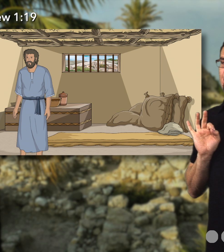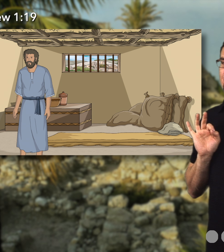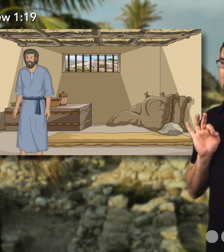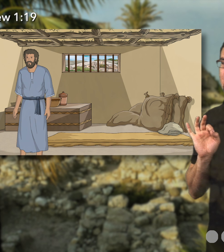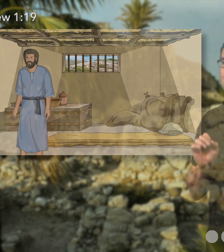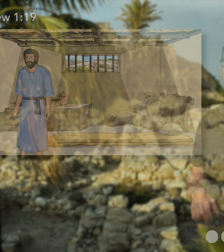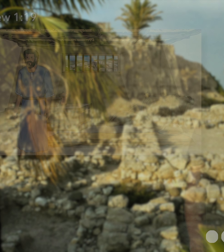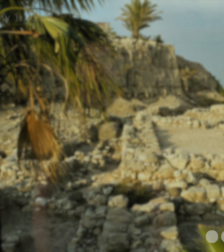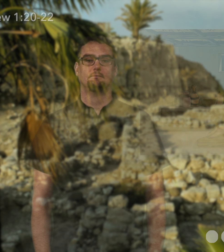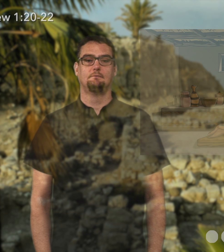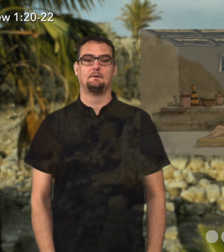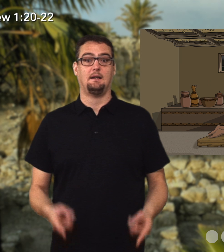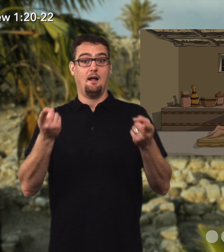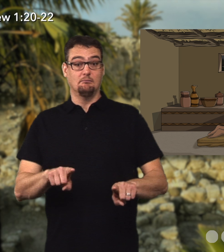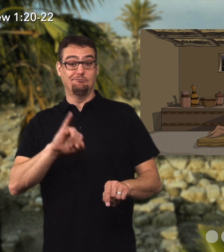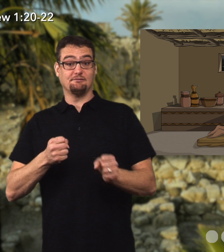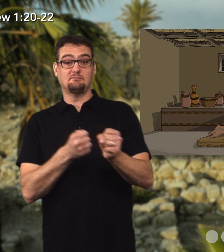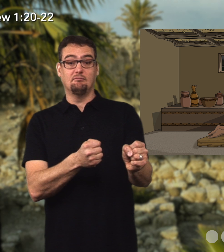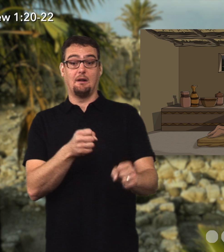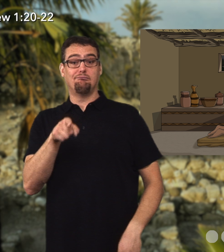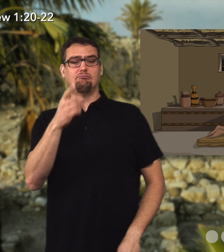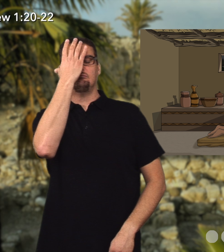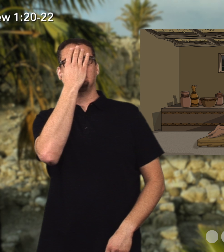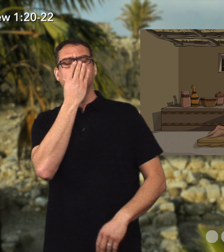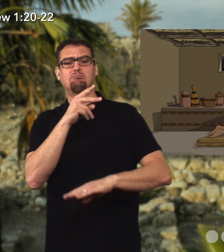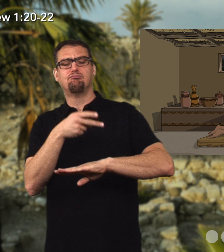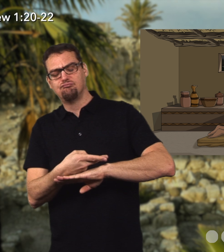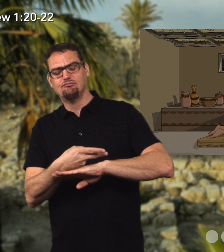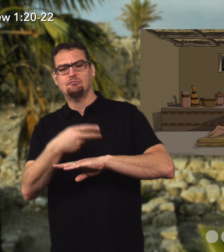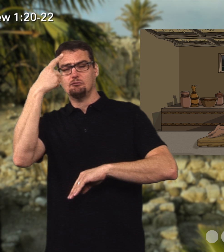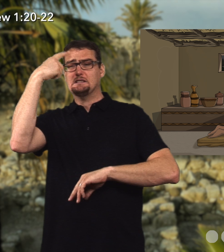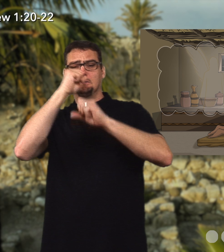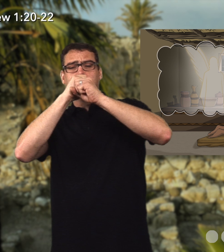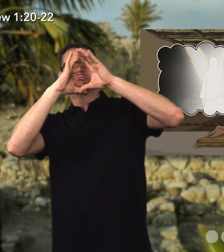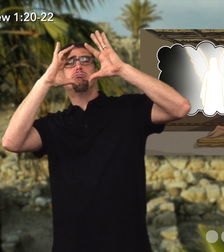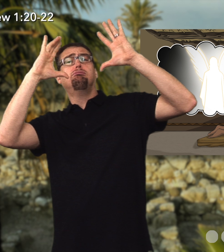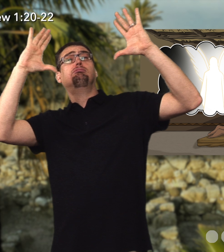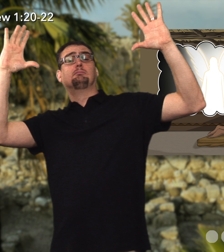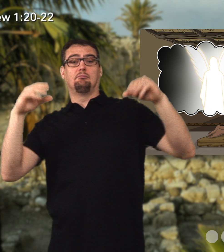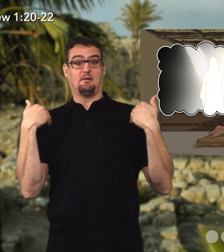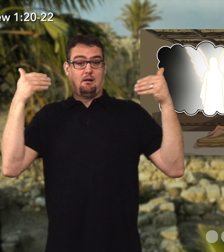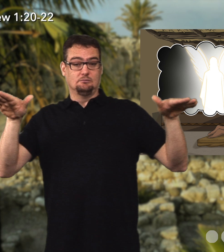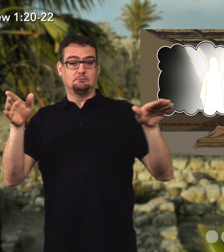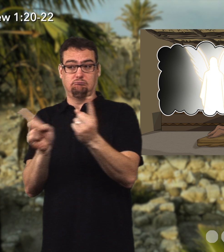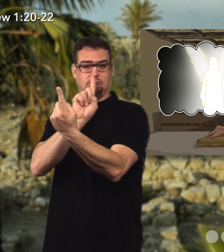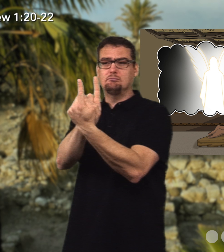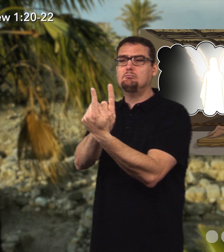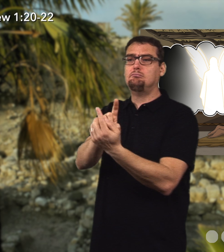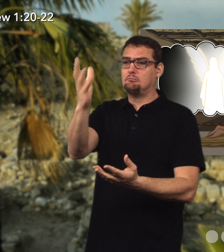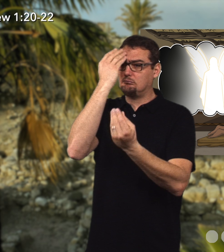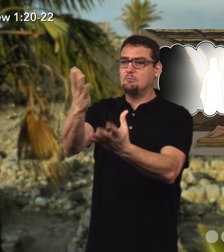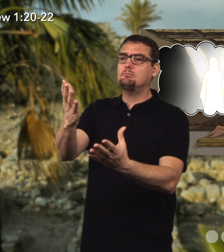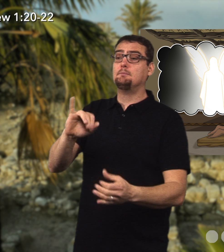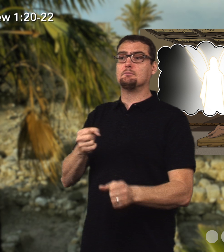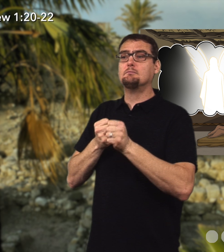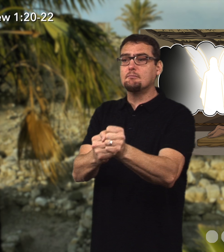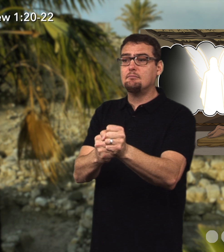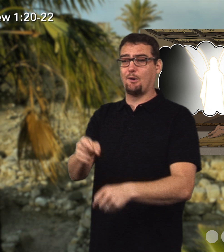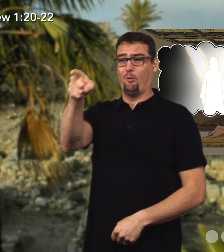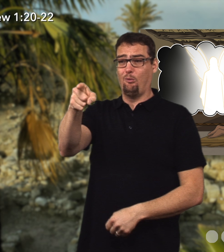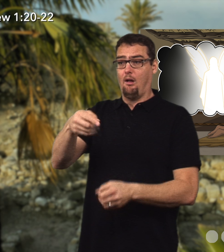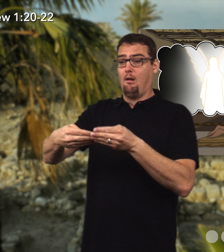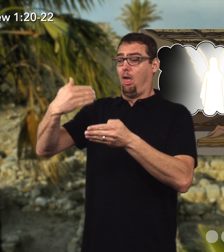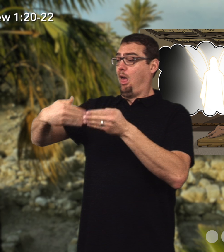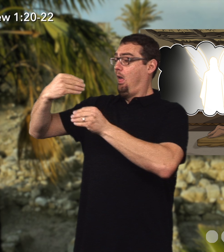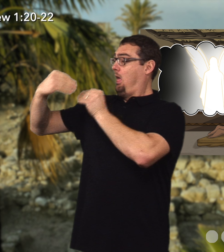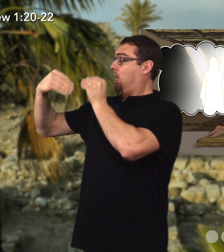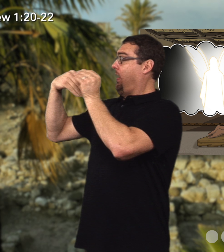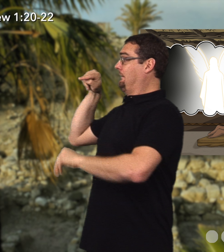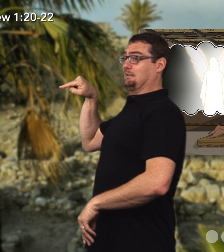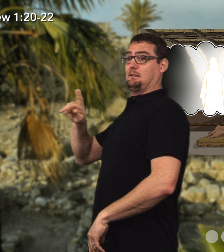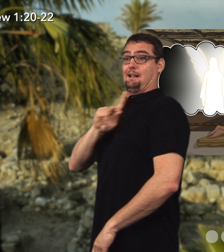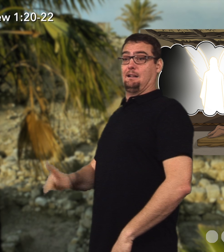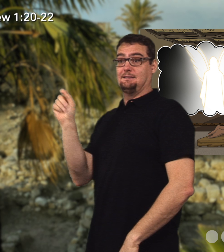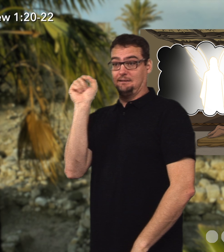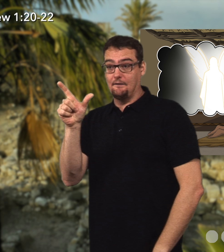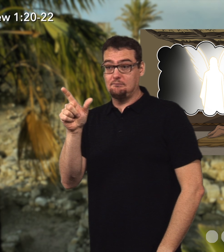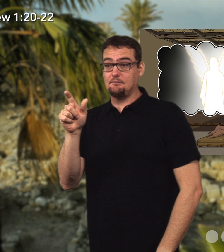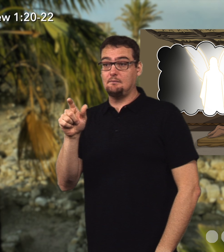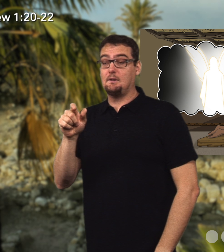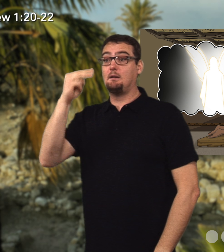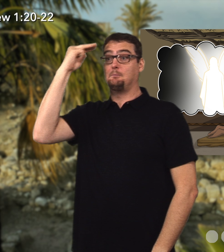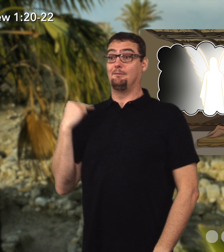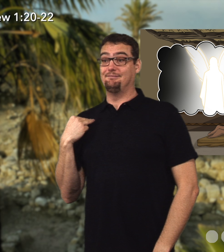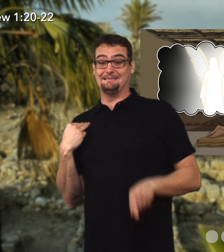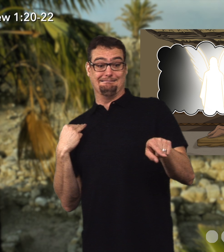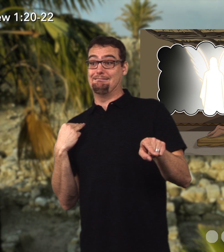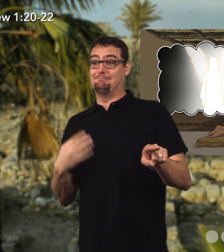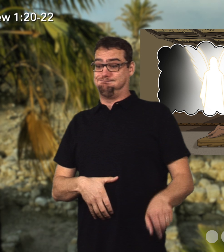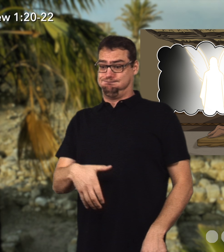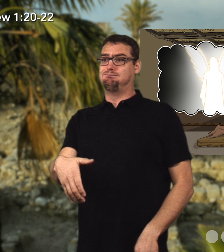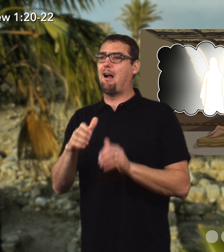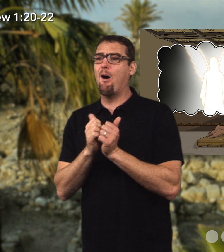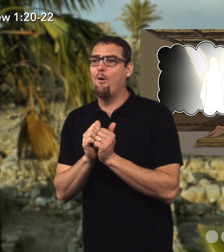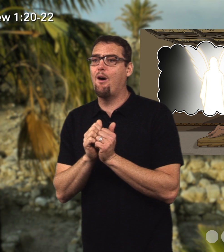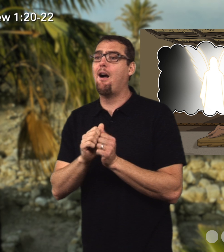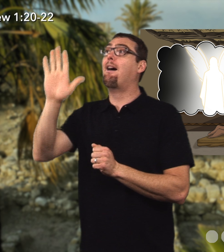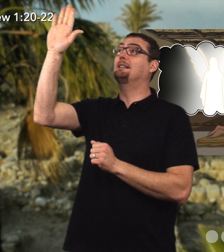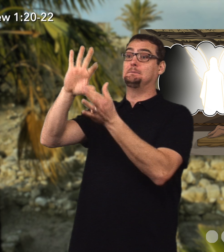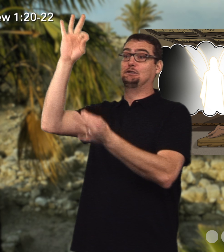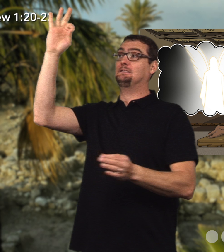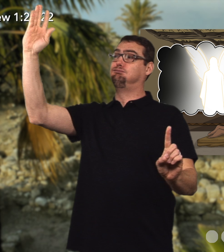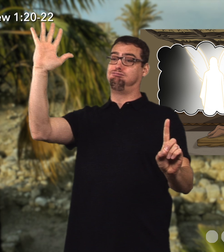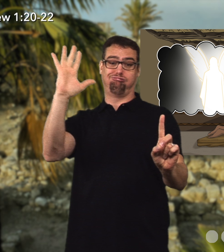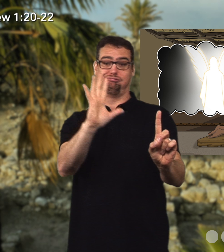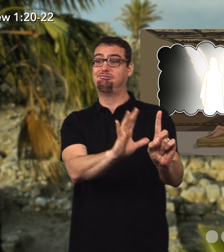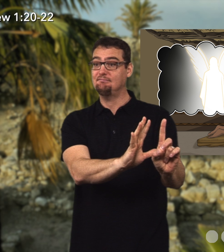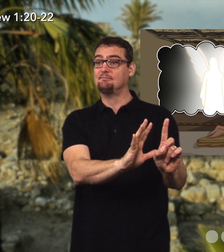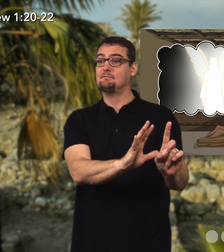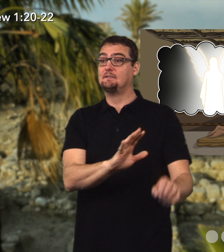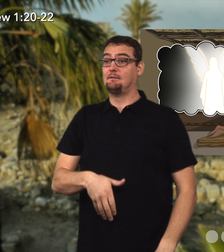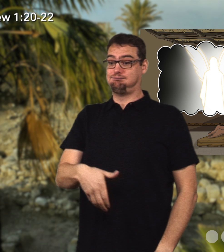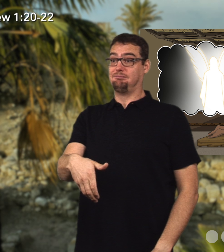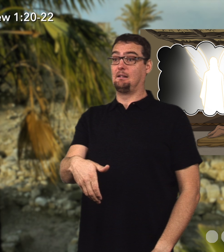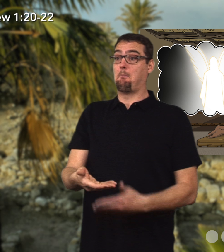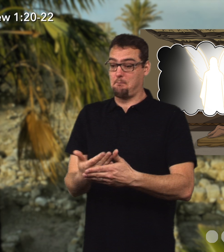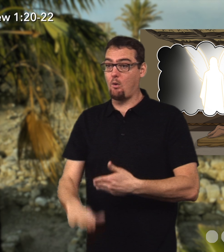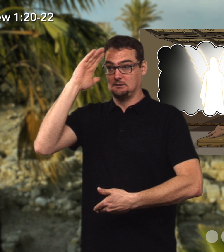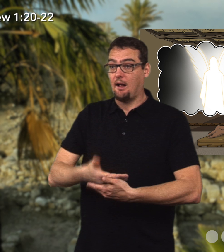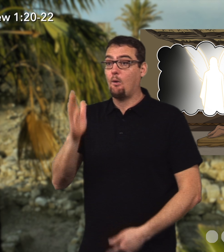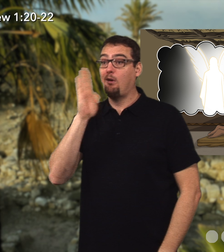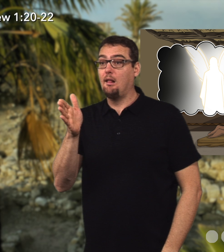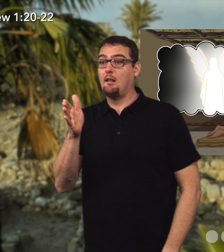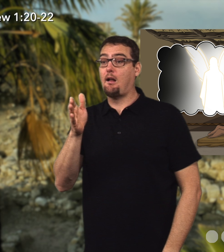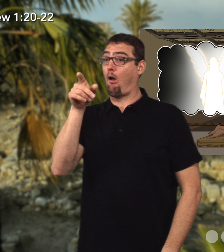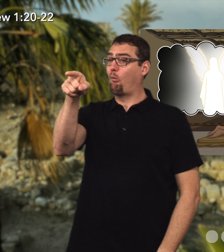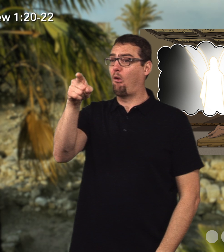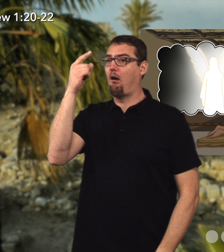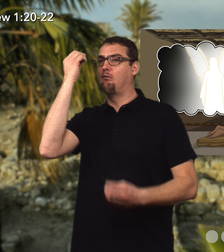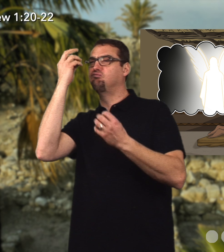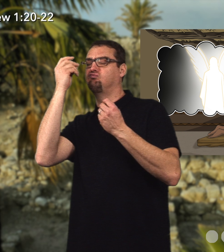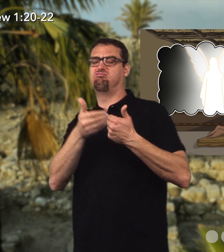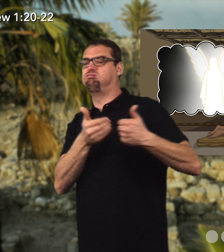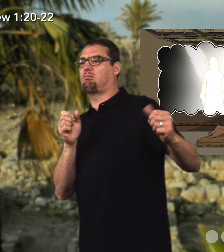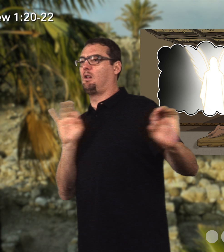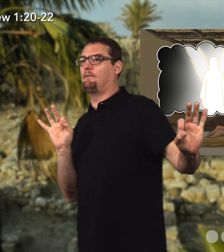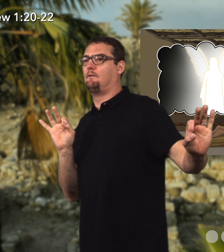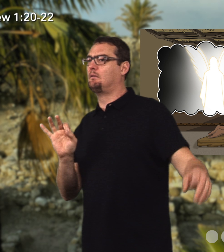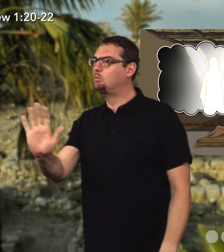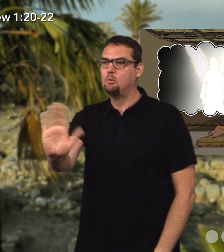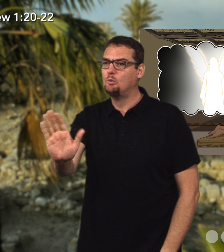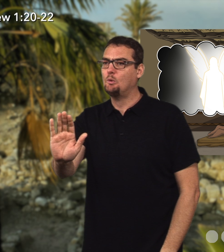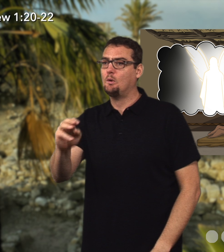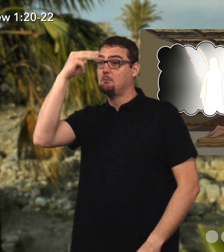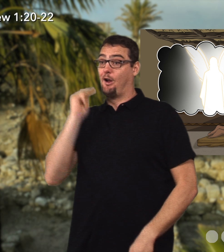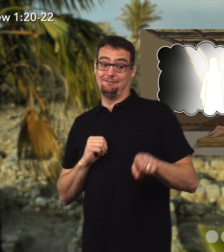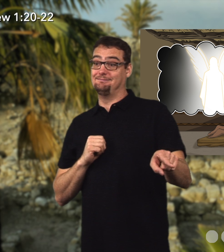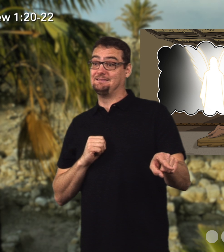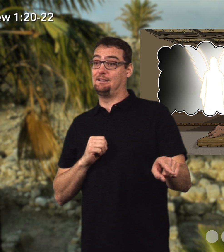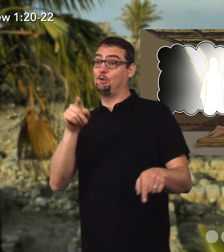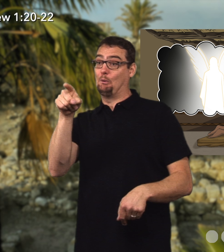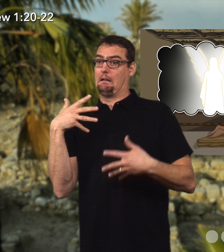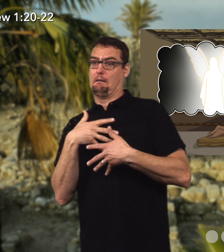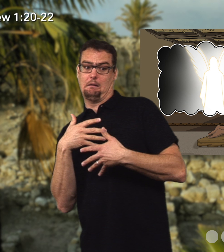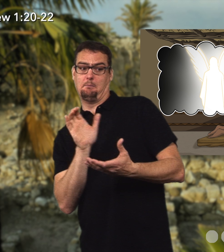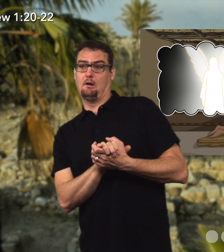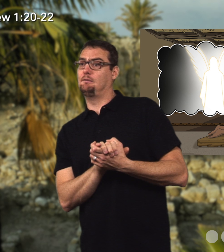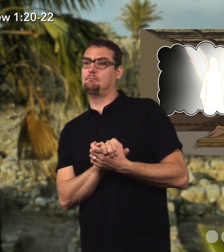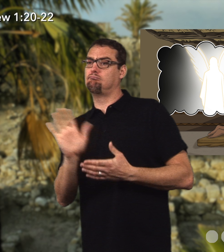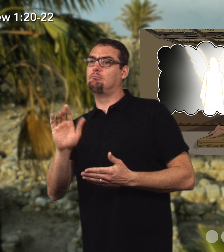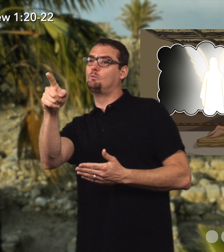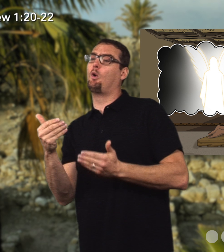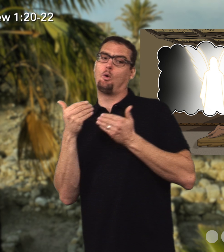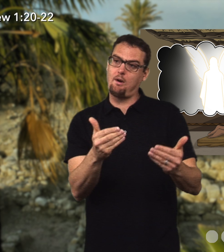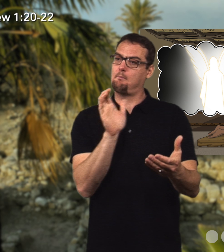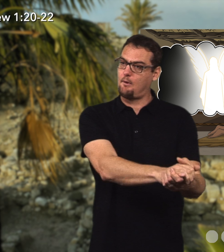But after he had pondered these things, an angel of the Lord appeared to him in a dream and said, “Joseph, son of David, do not be afraid to embrace Mary as your wife, for the One conceived in her is from the Holy Spirit.